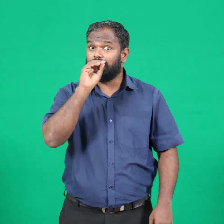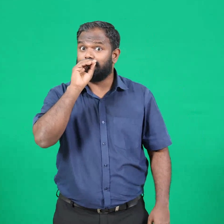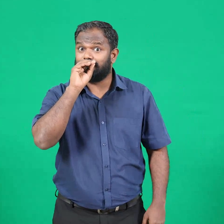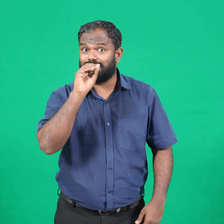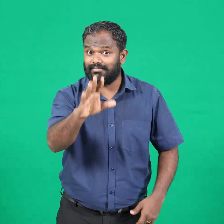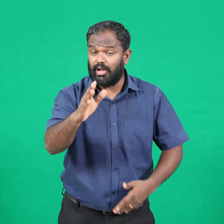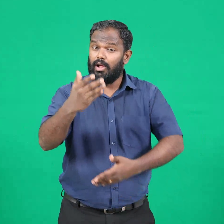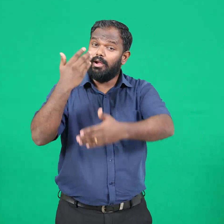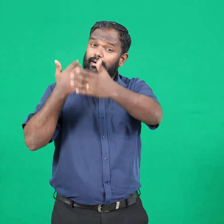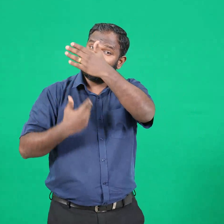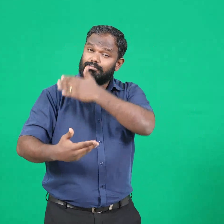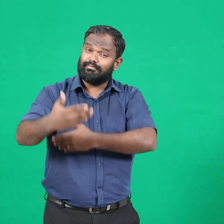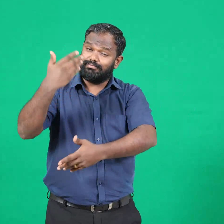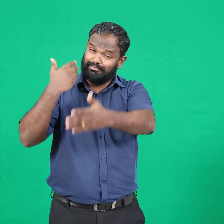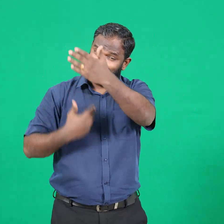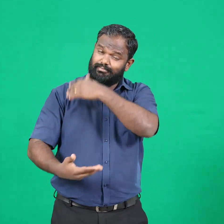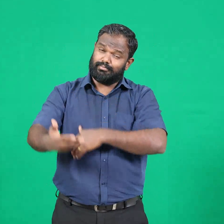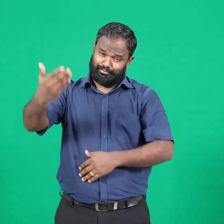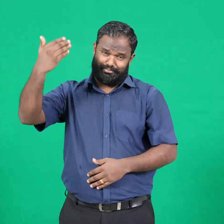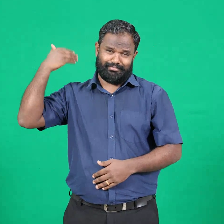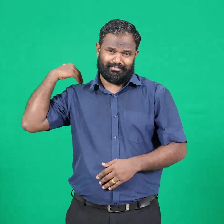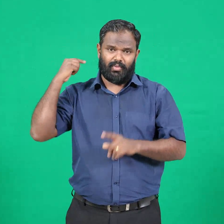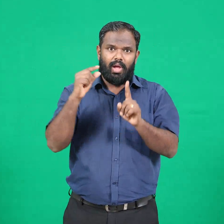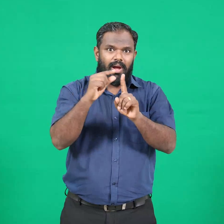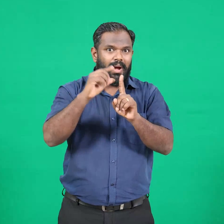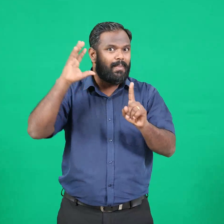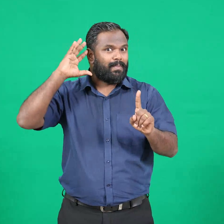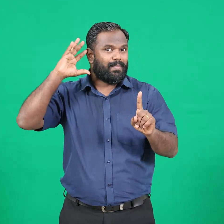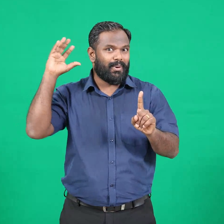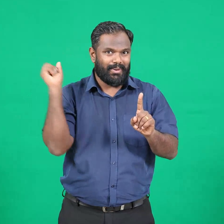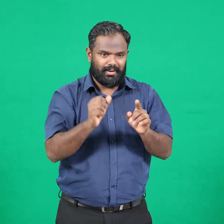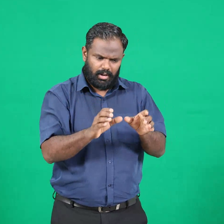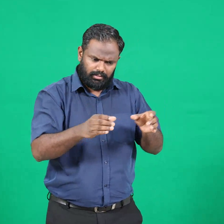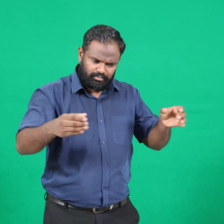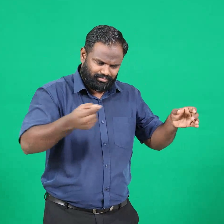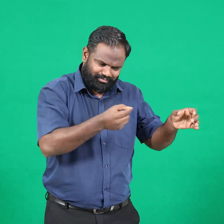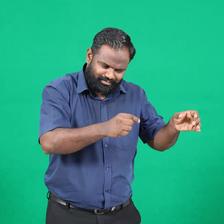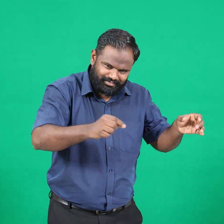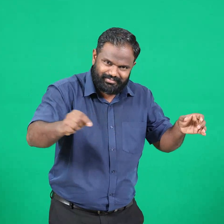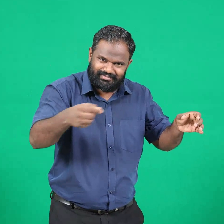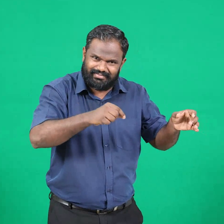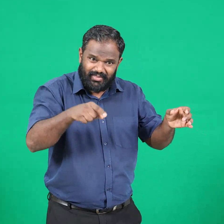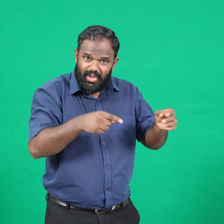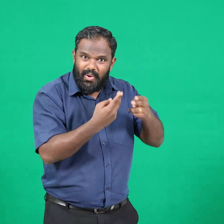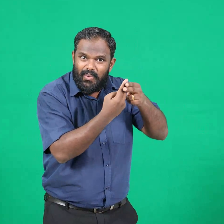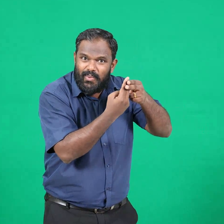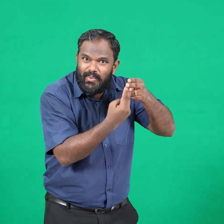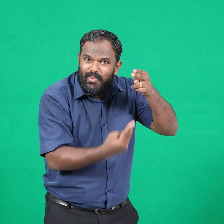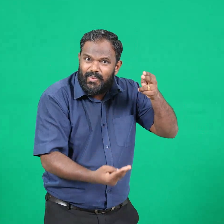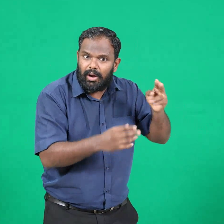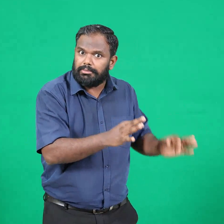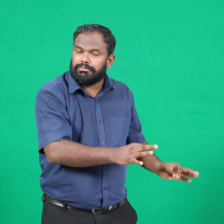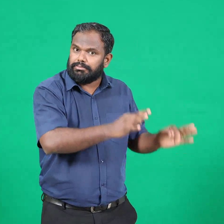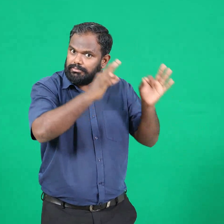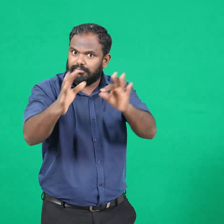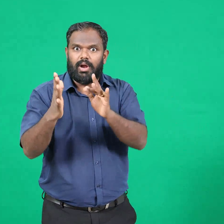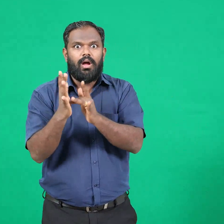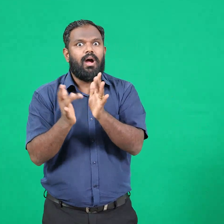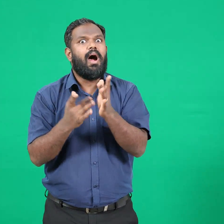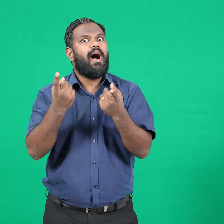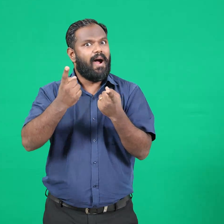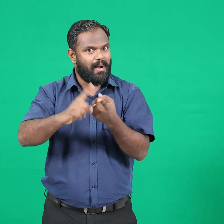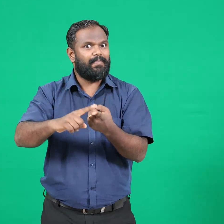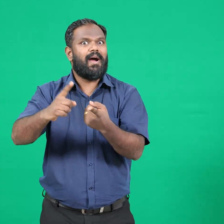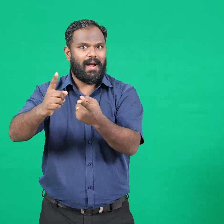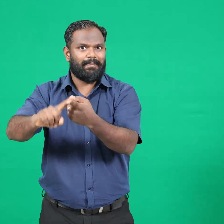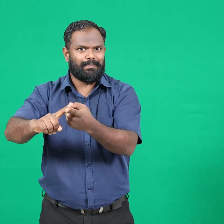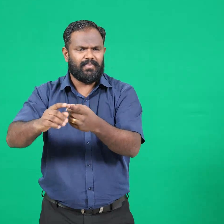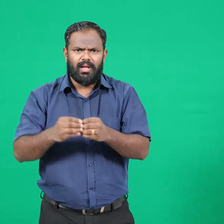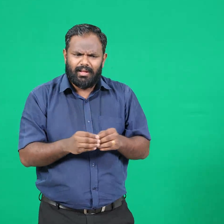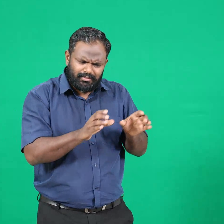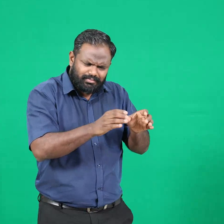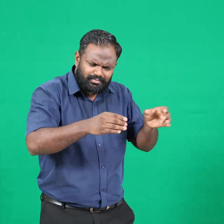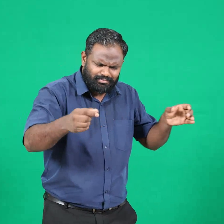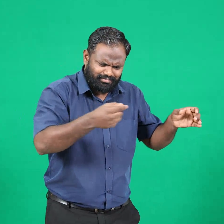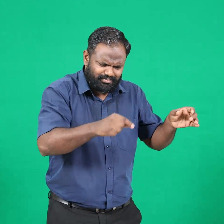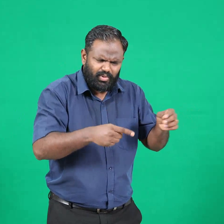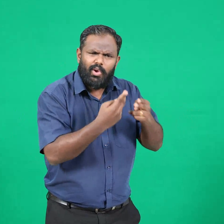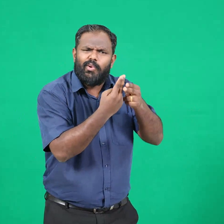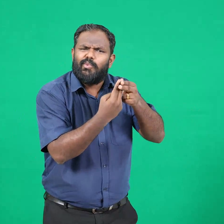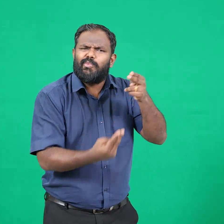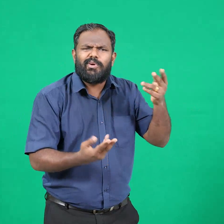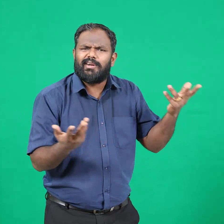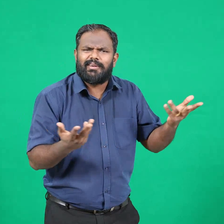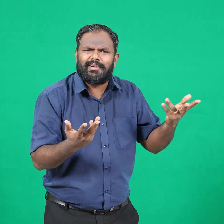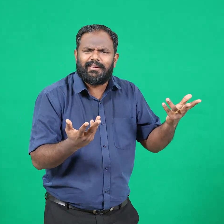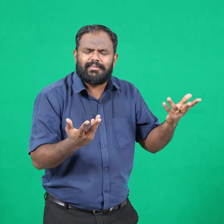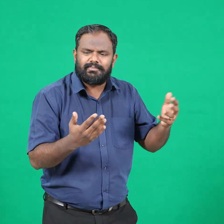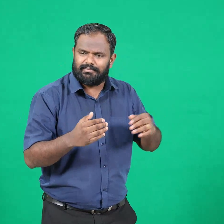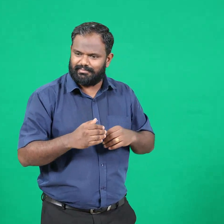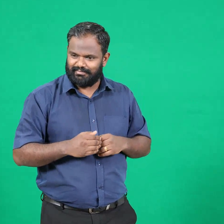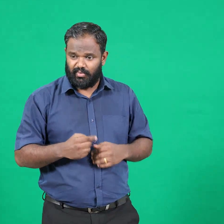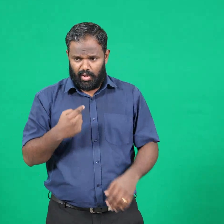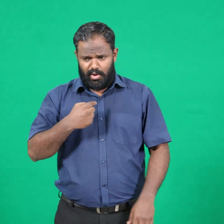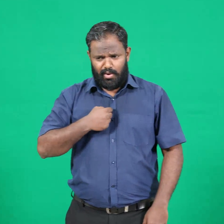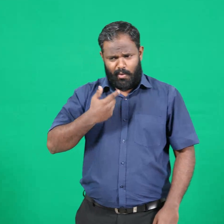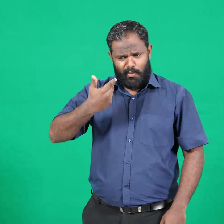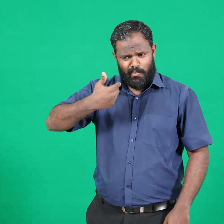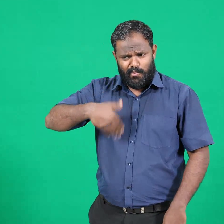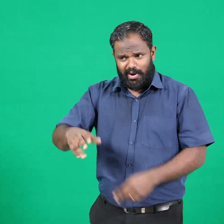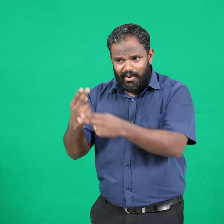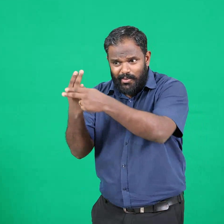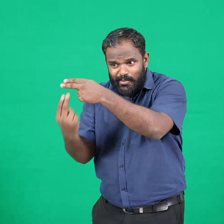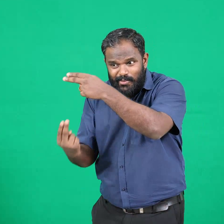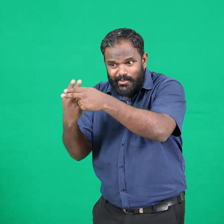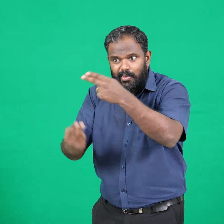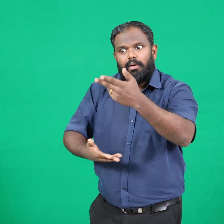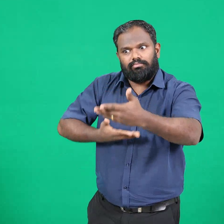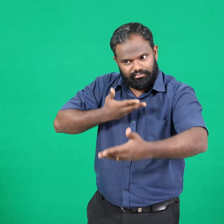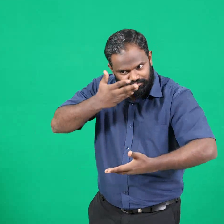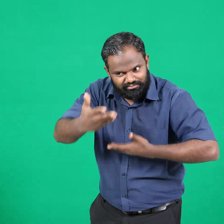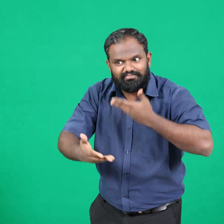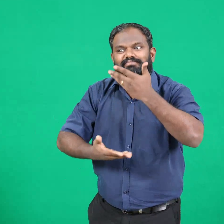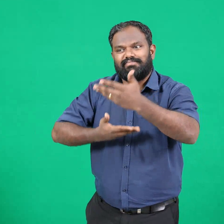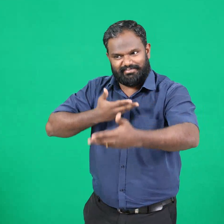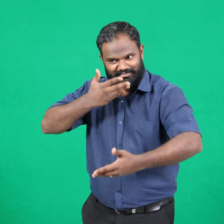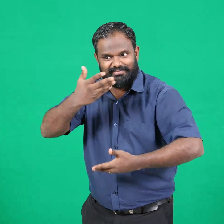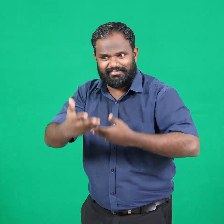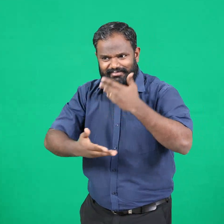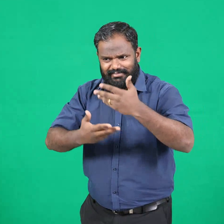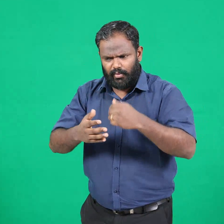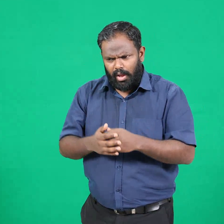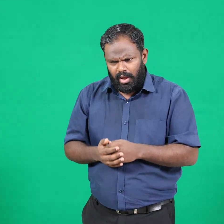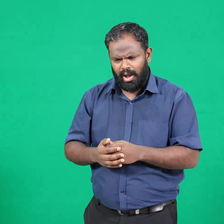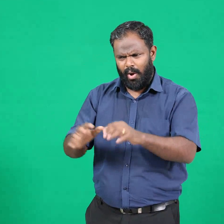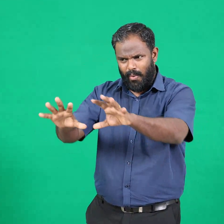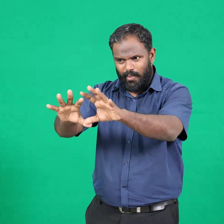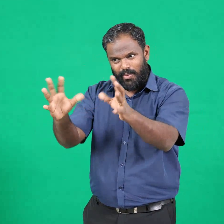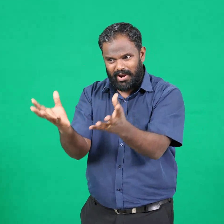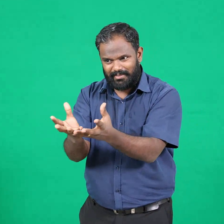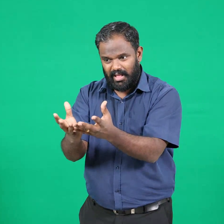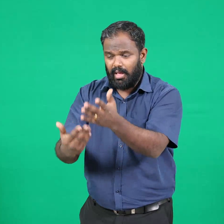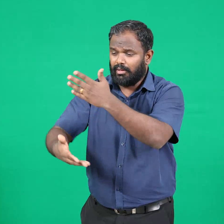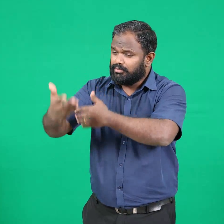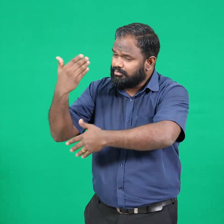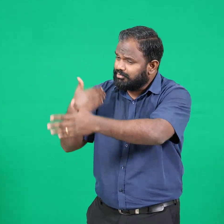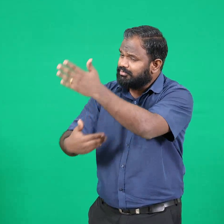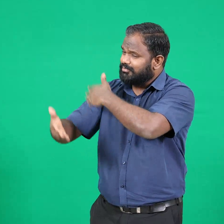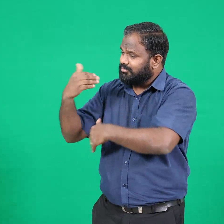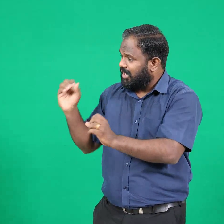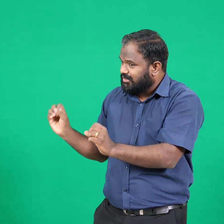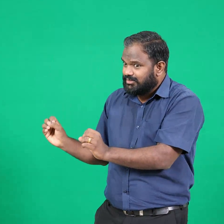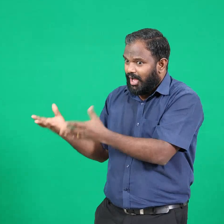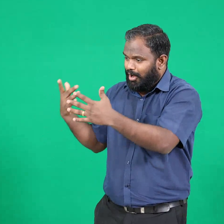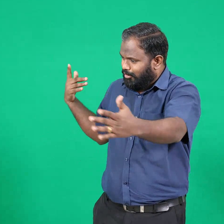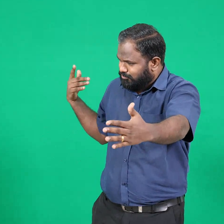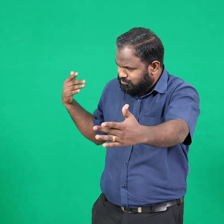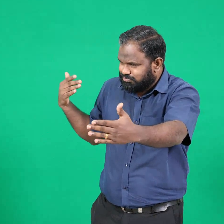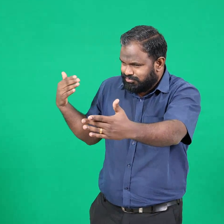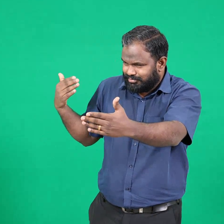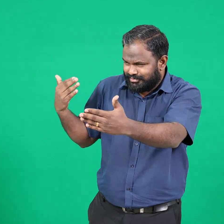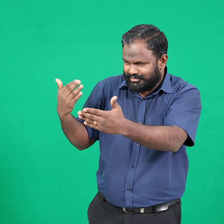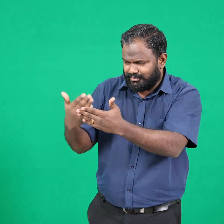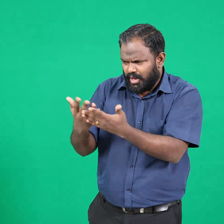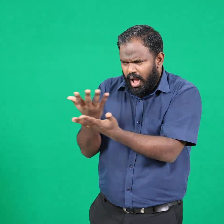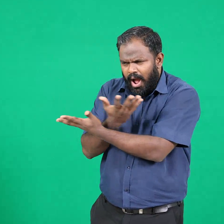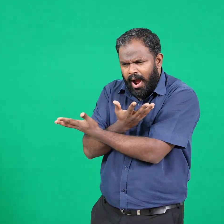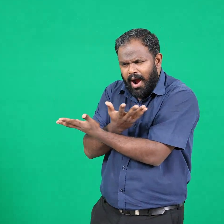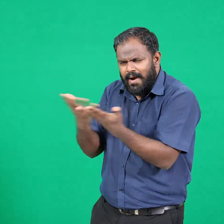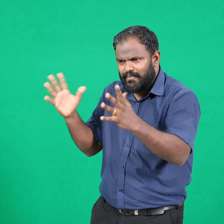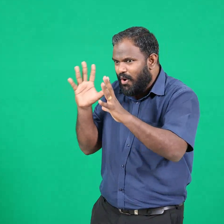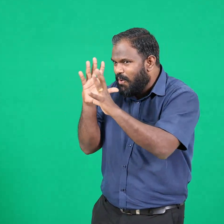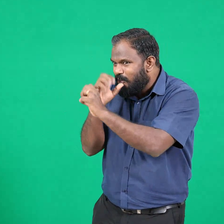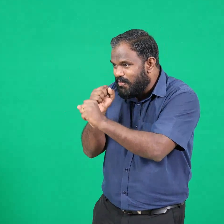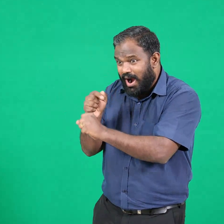So was fulfilled what was spoken through the prophet: "I will open My mouth in parables;